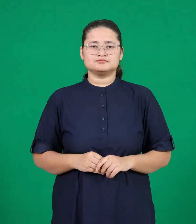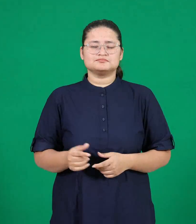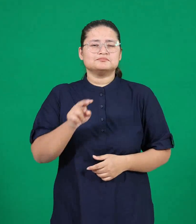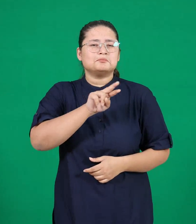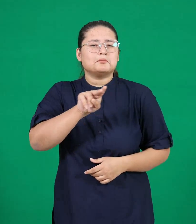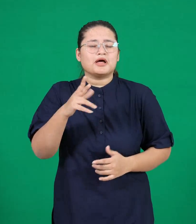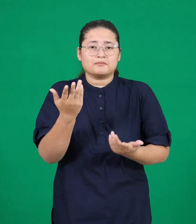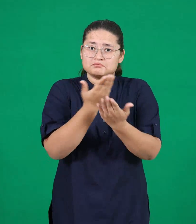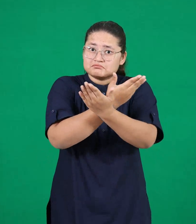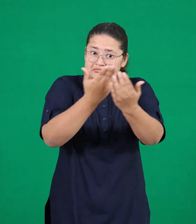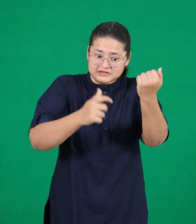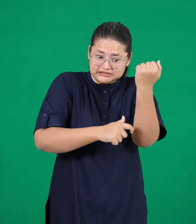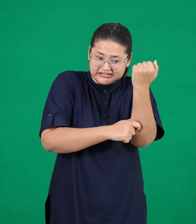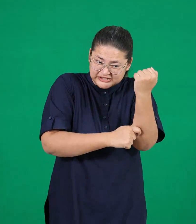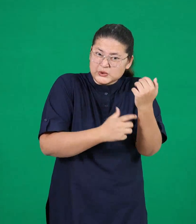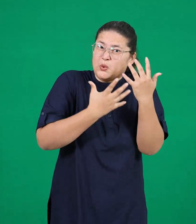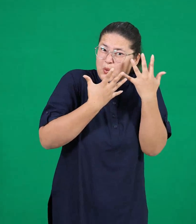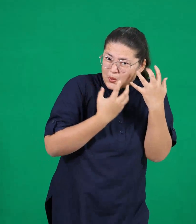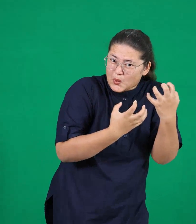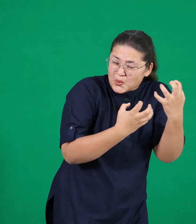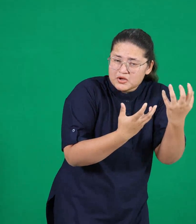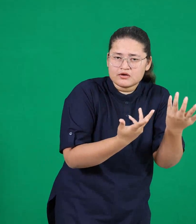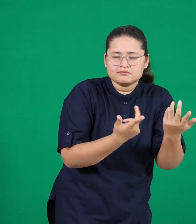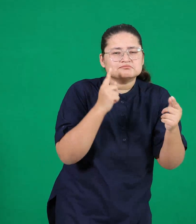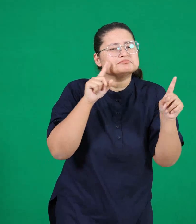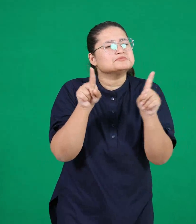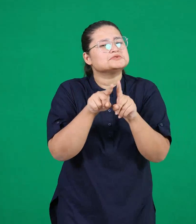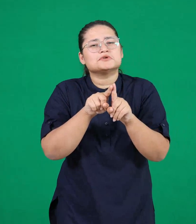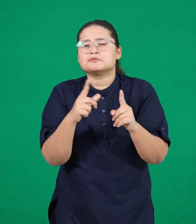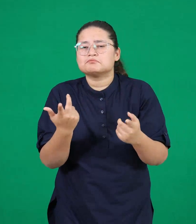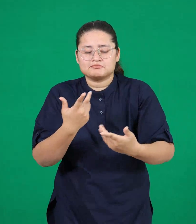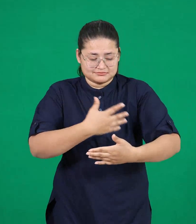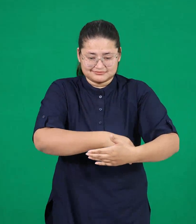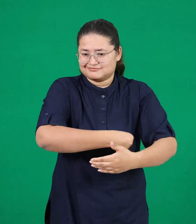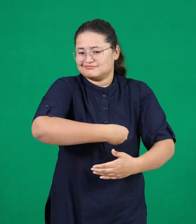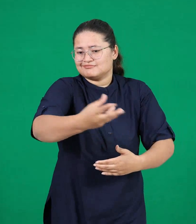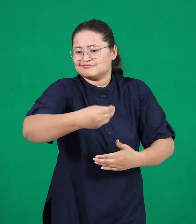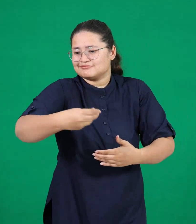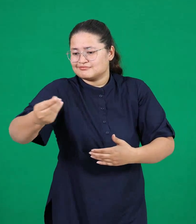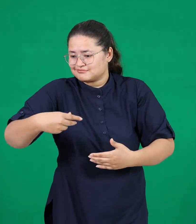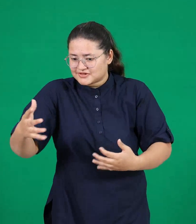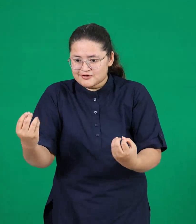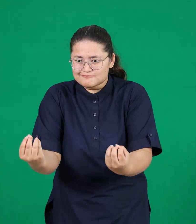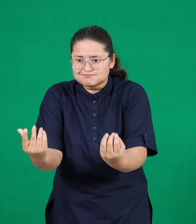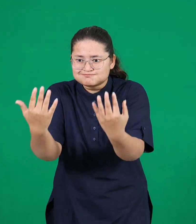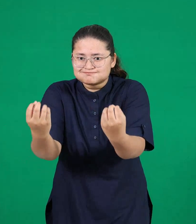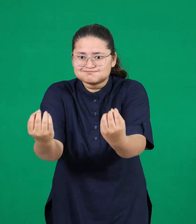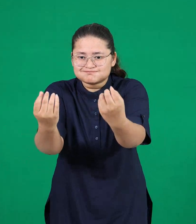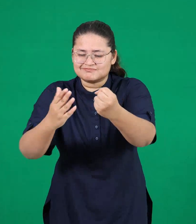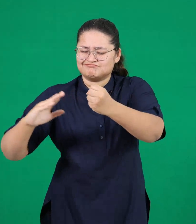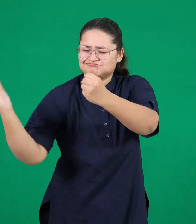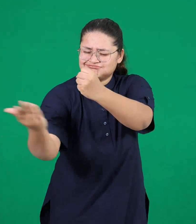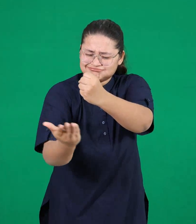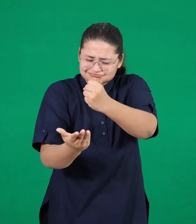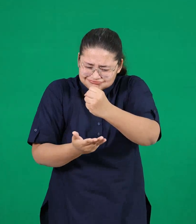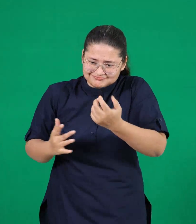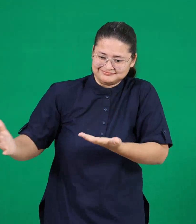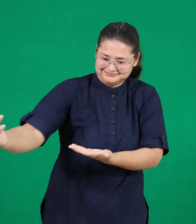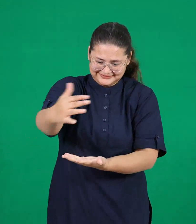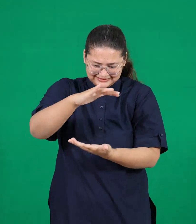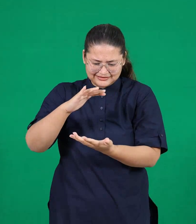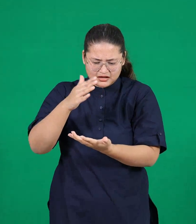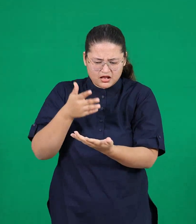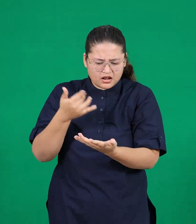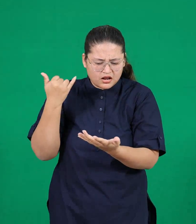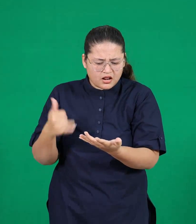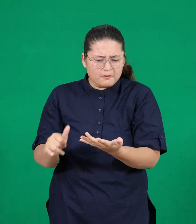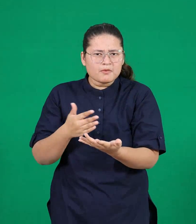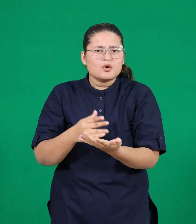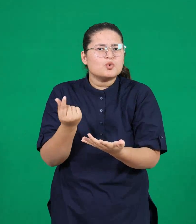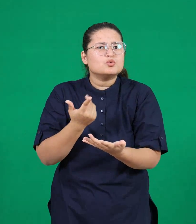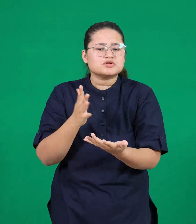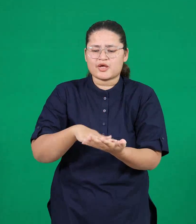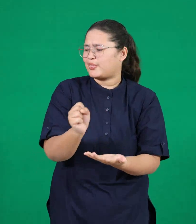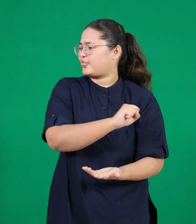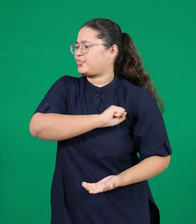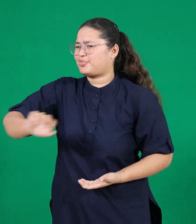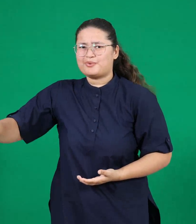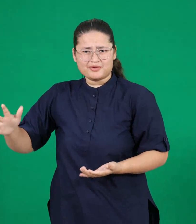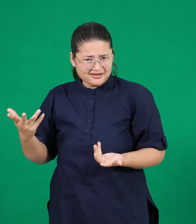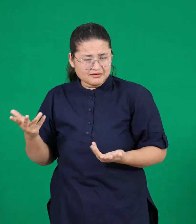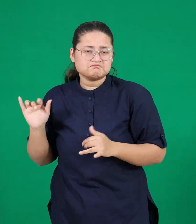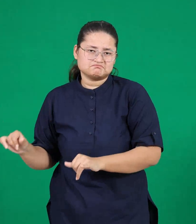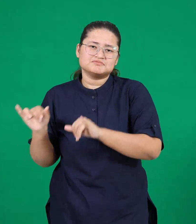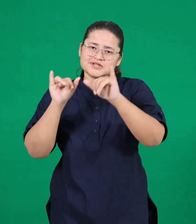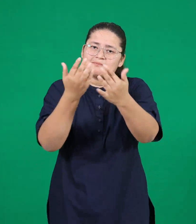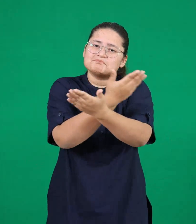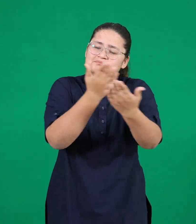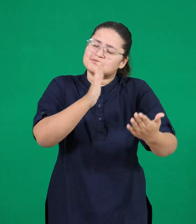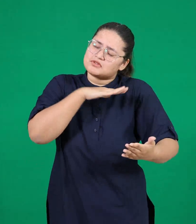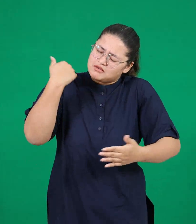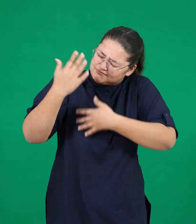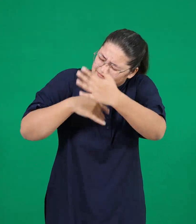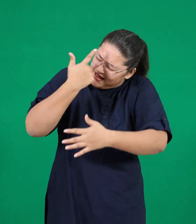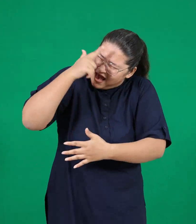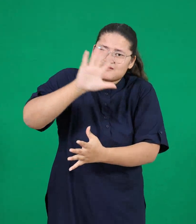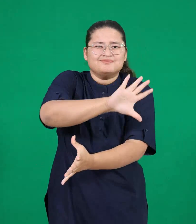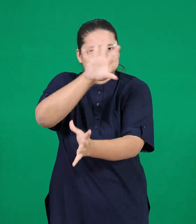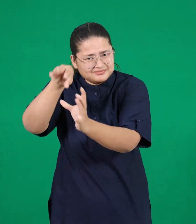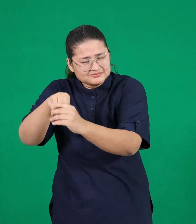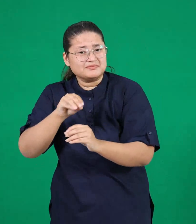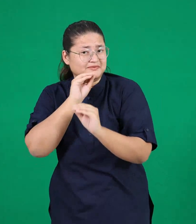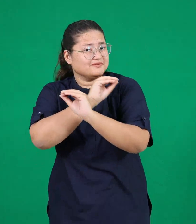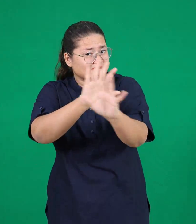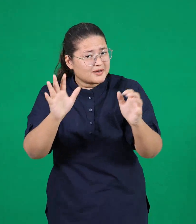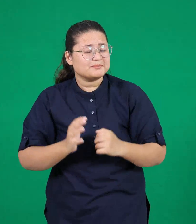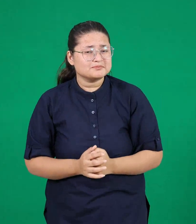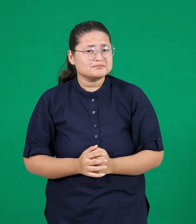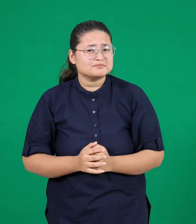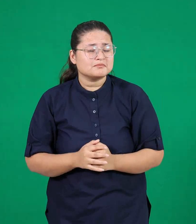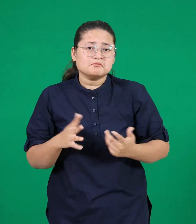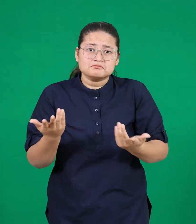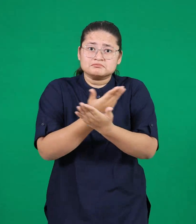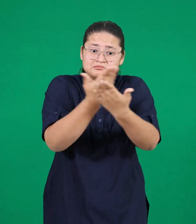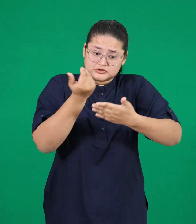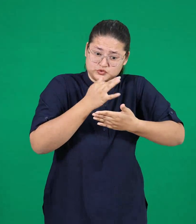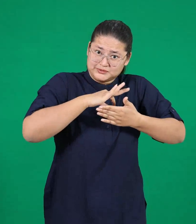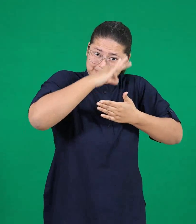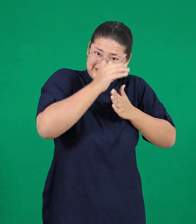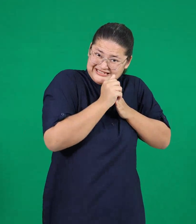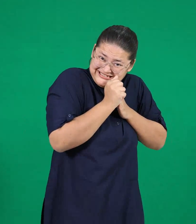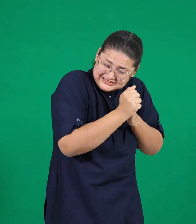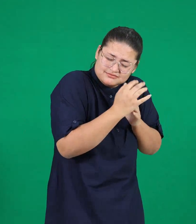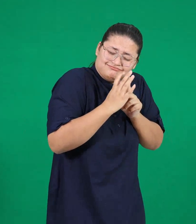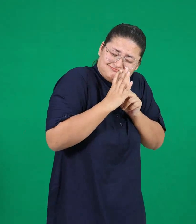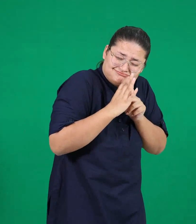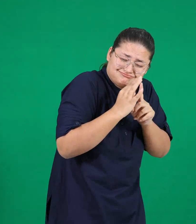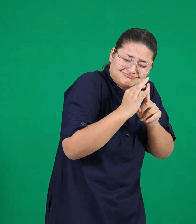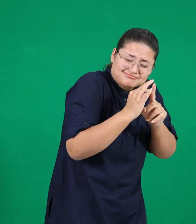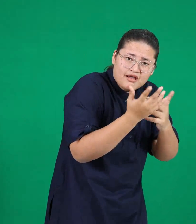The one who sows to please his flesh, from the flesh will reap destruction;